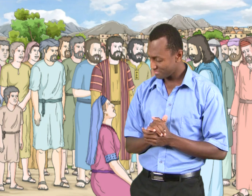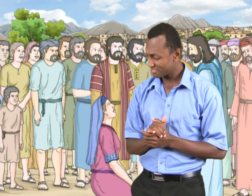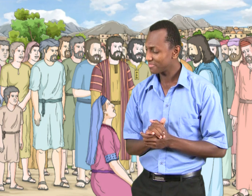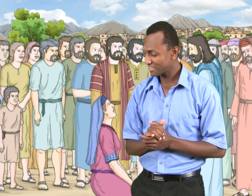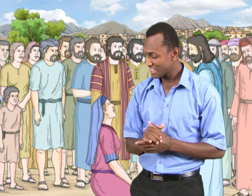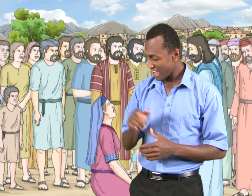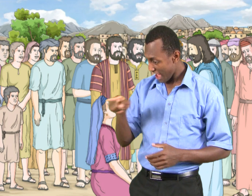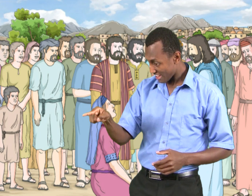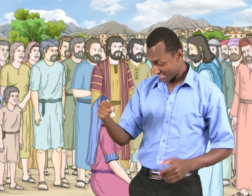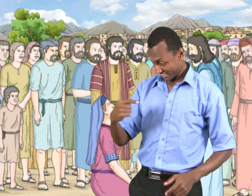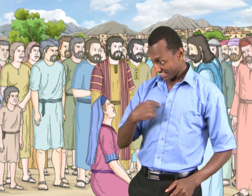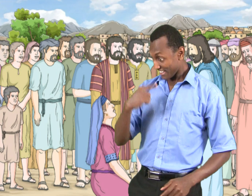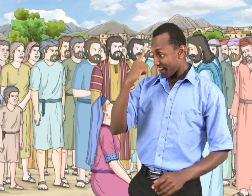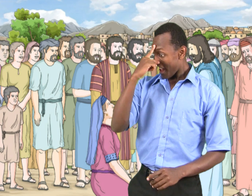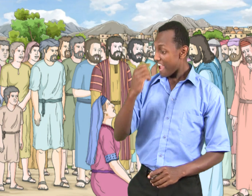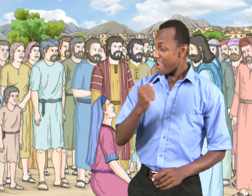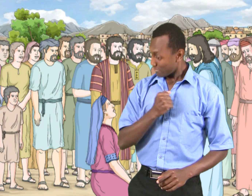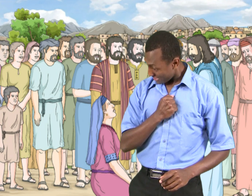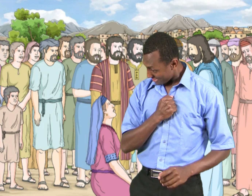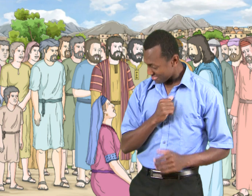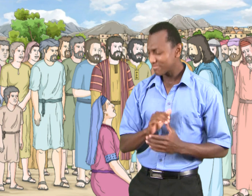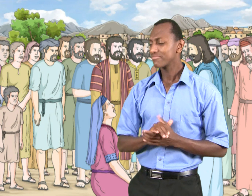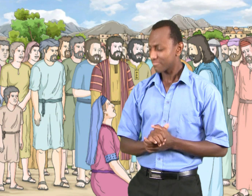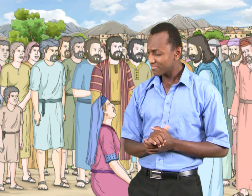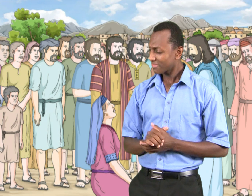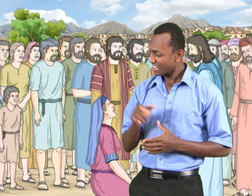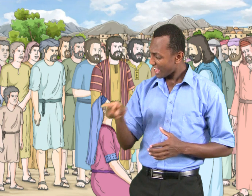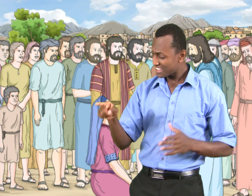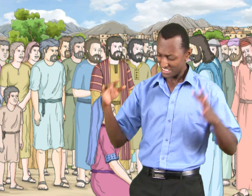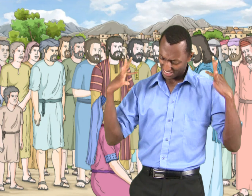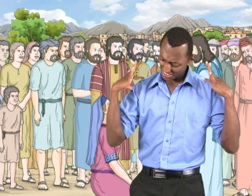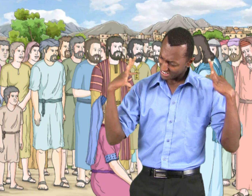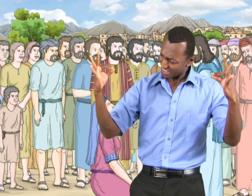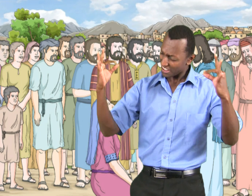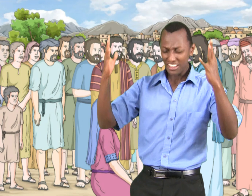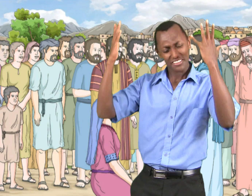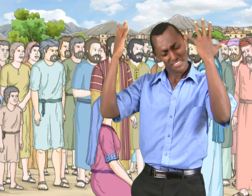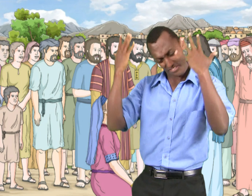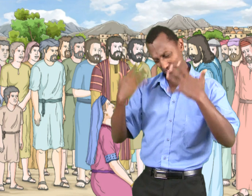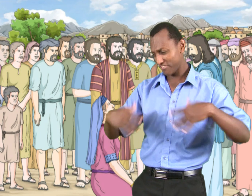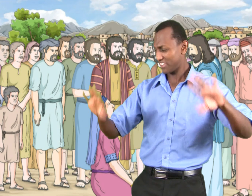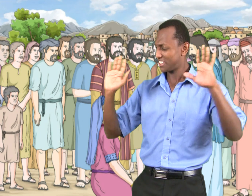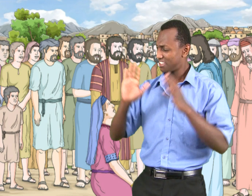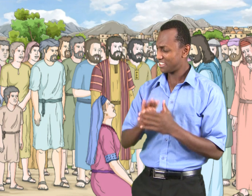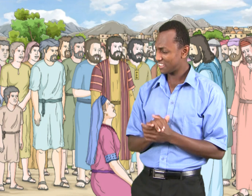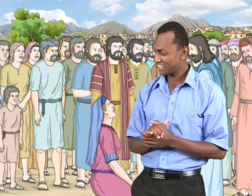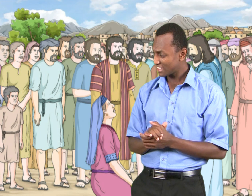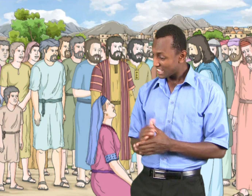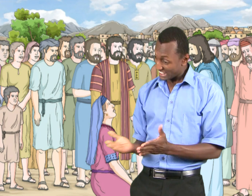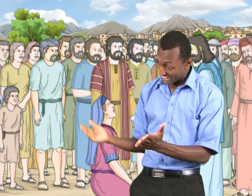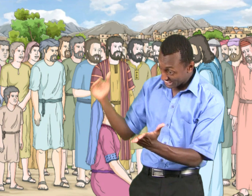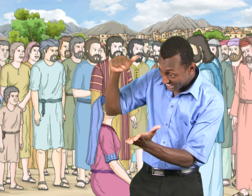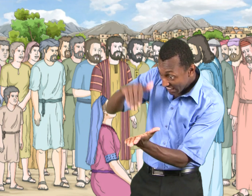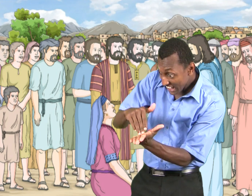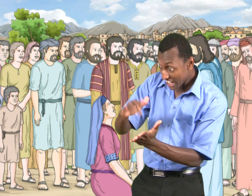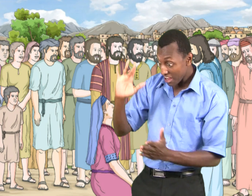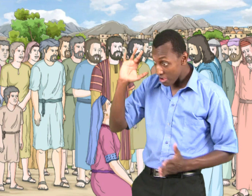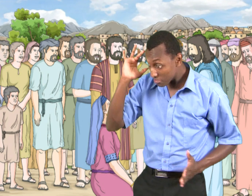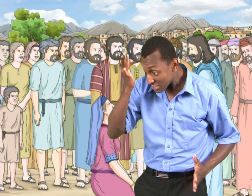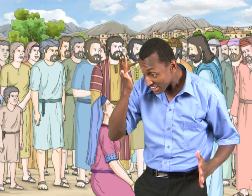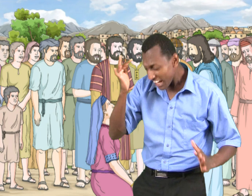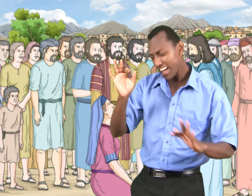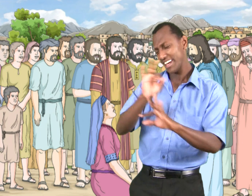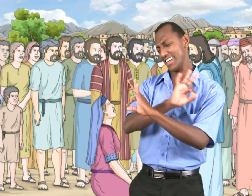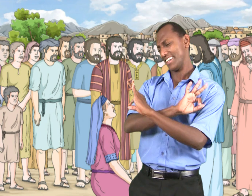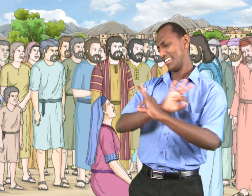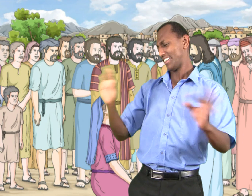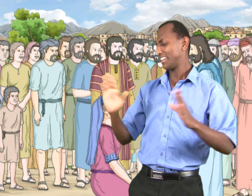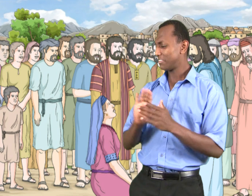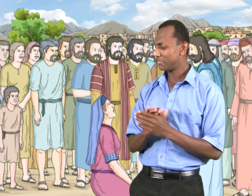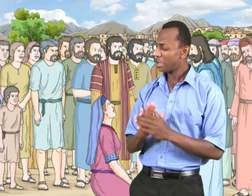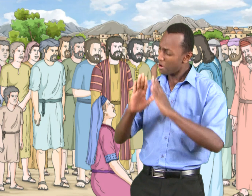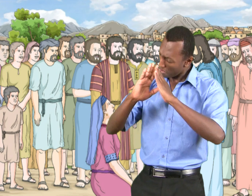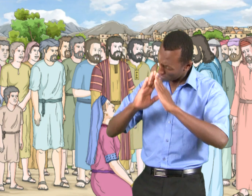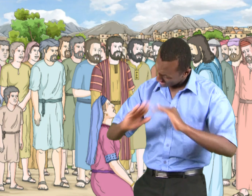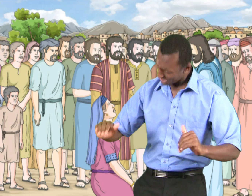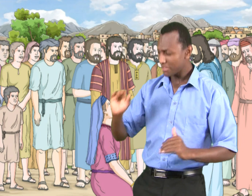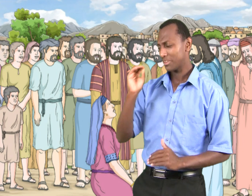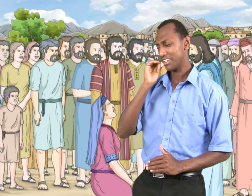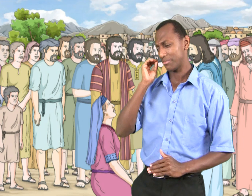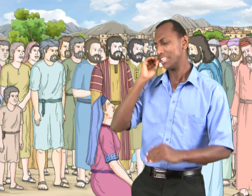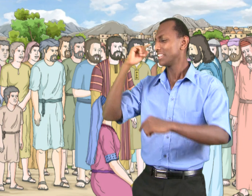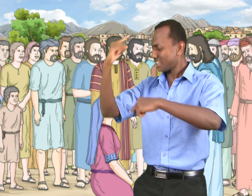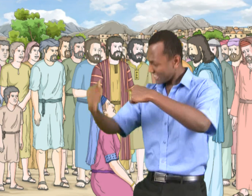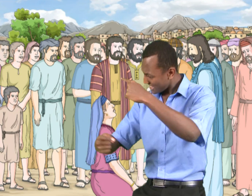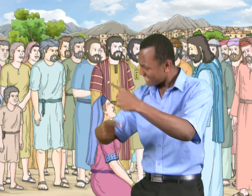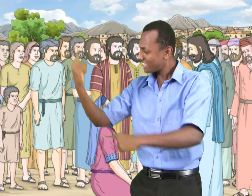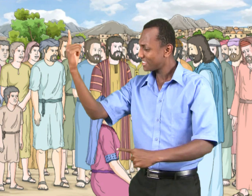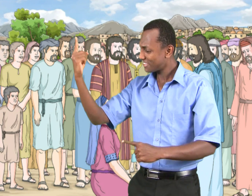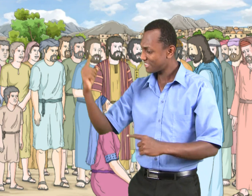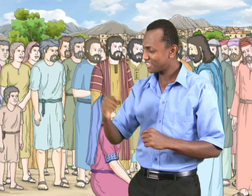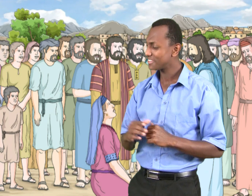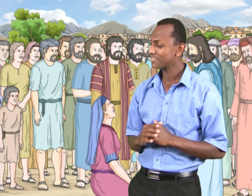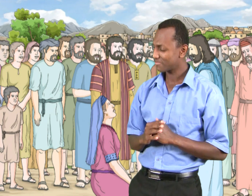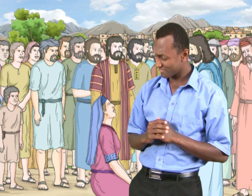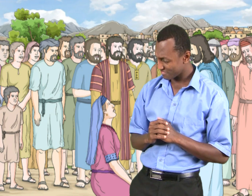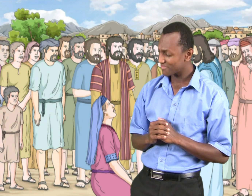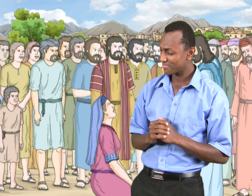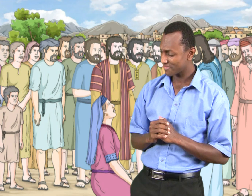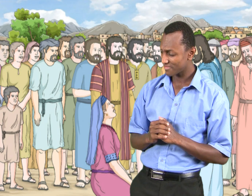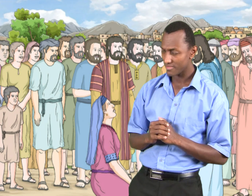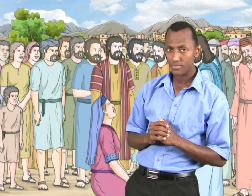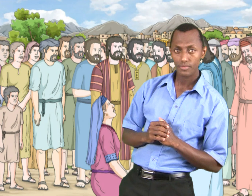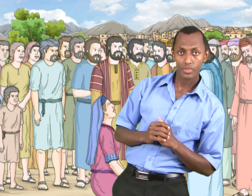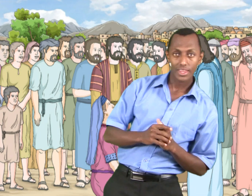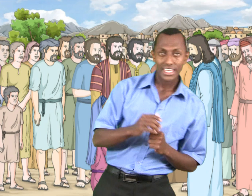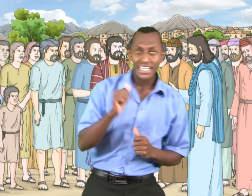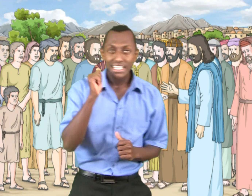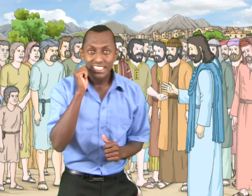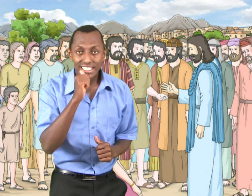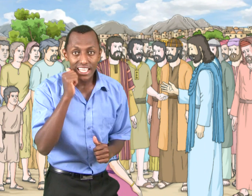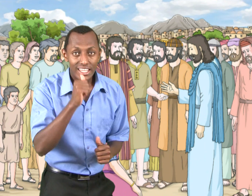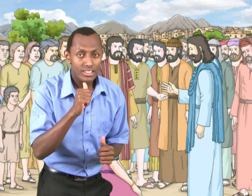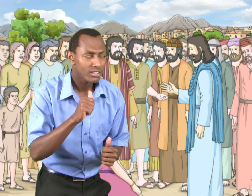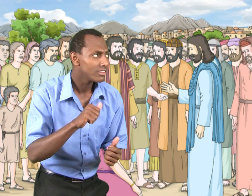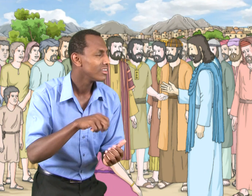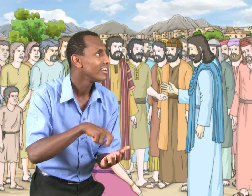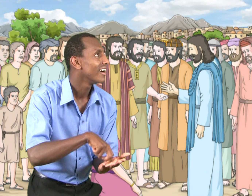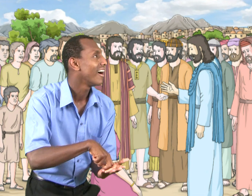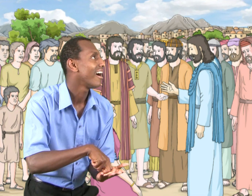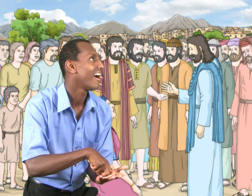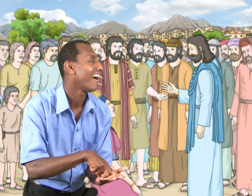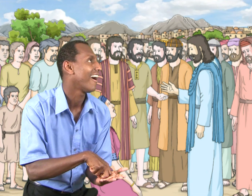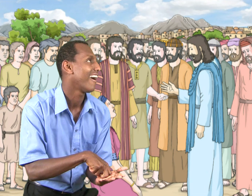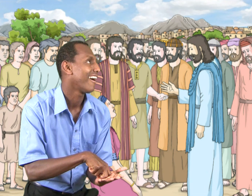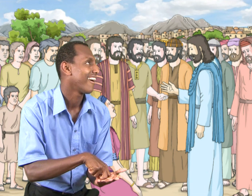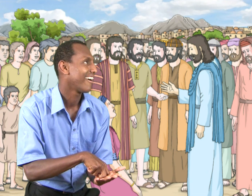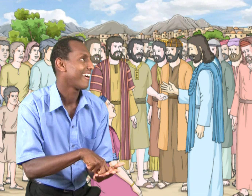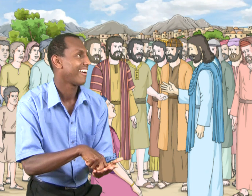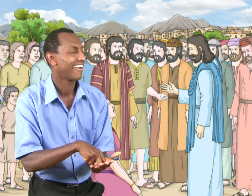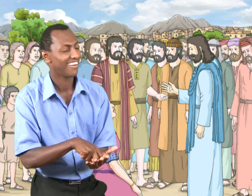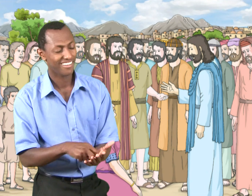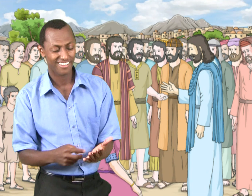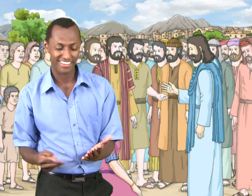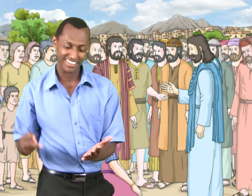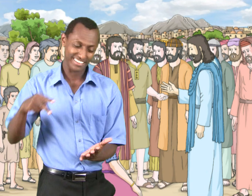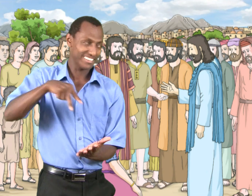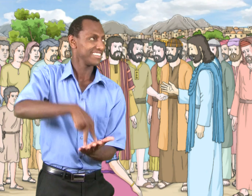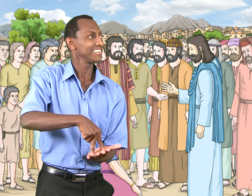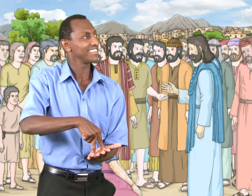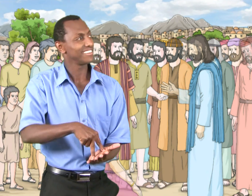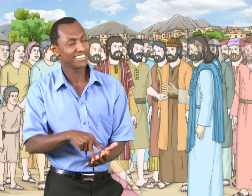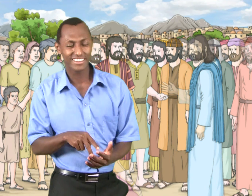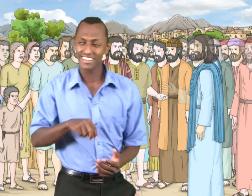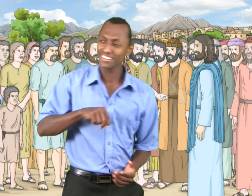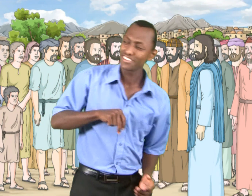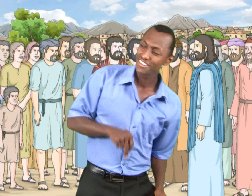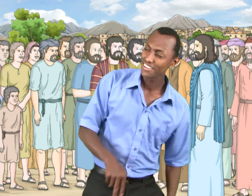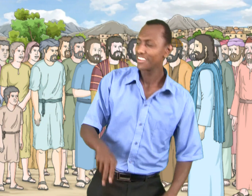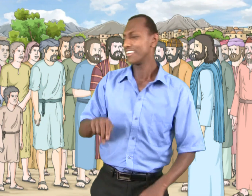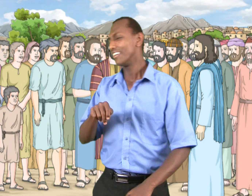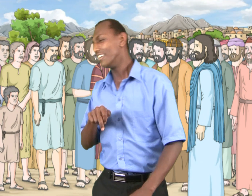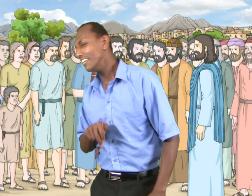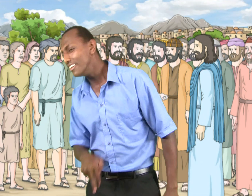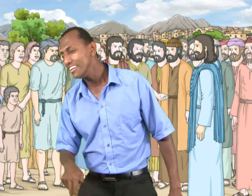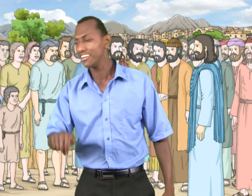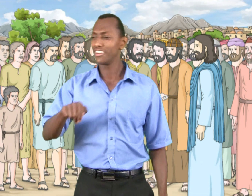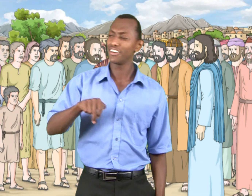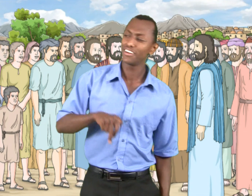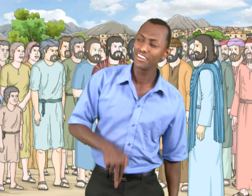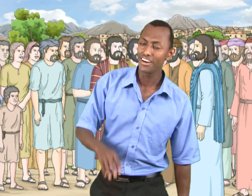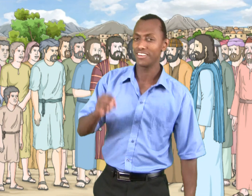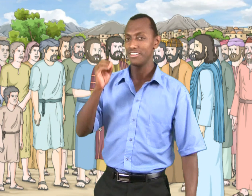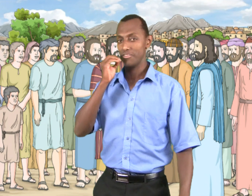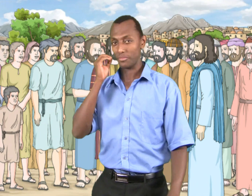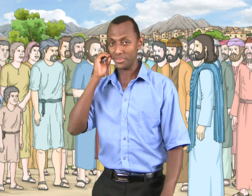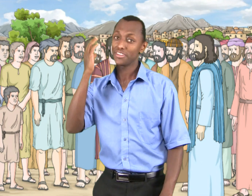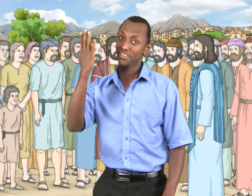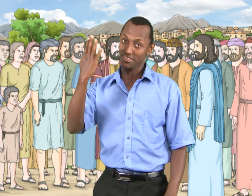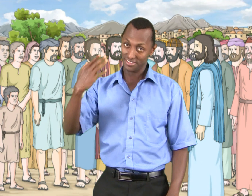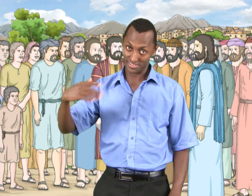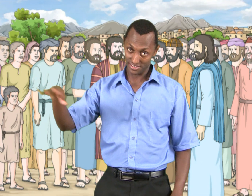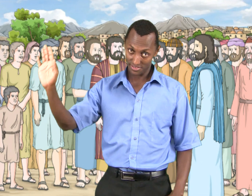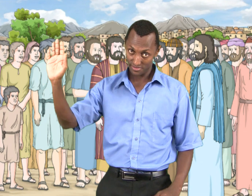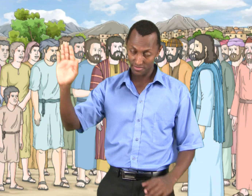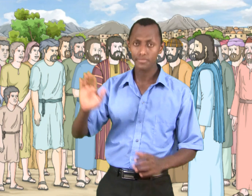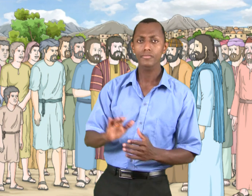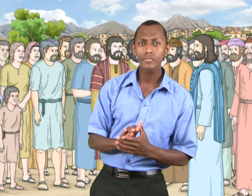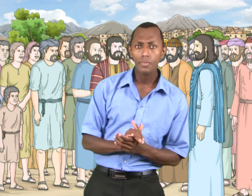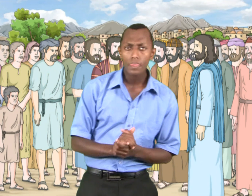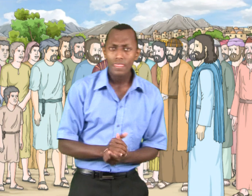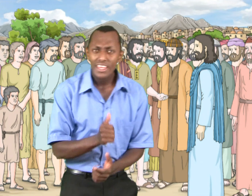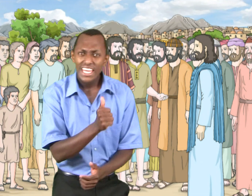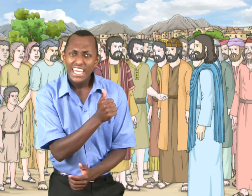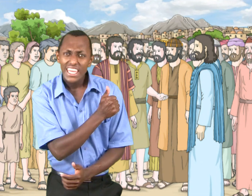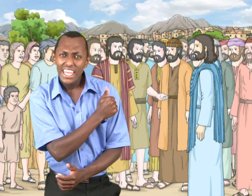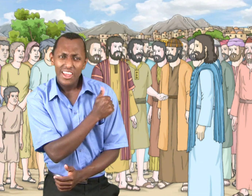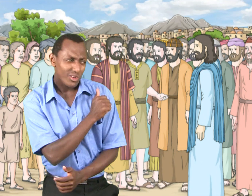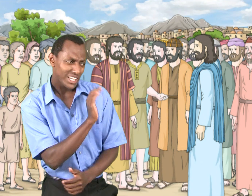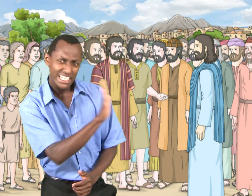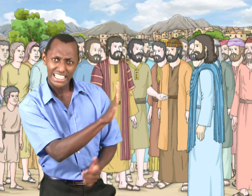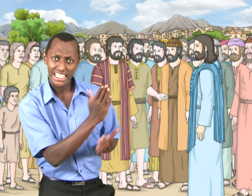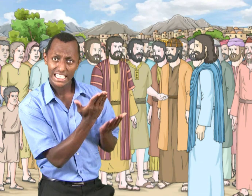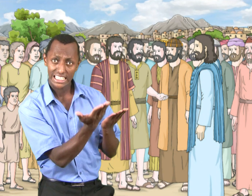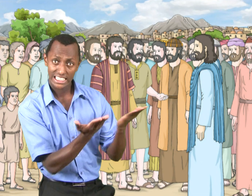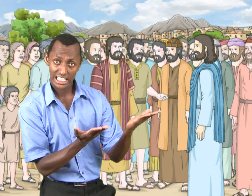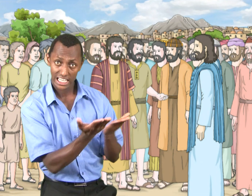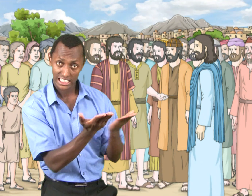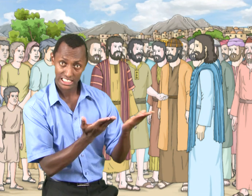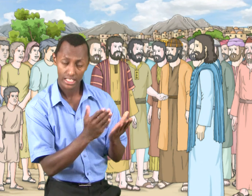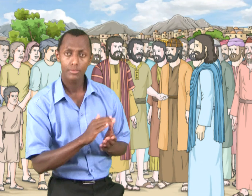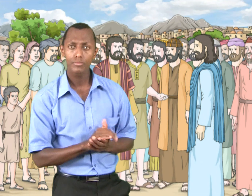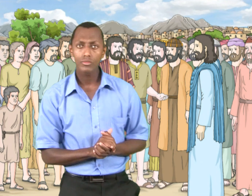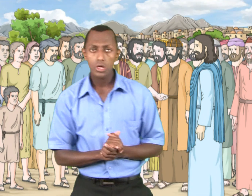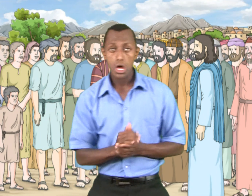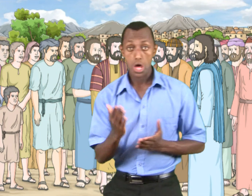“Daughter,” said Jesus, “your faith has healed you. Go in peace and be free of your affliction.”